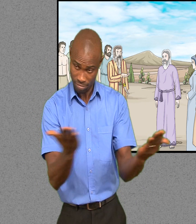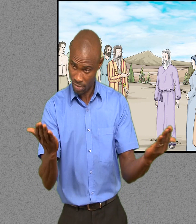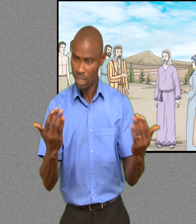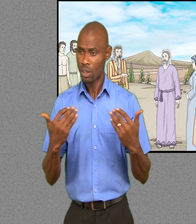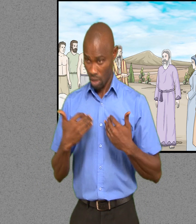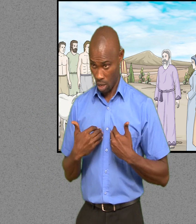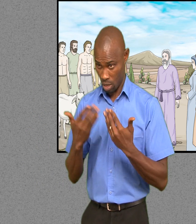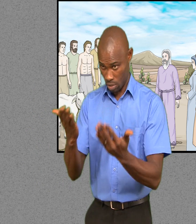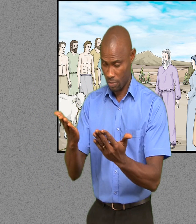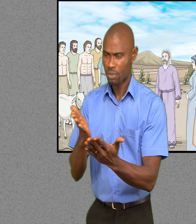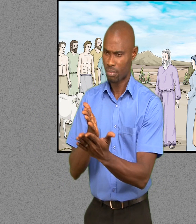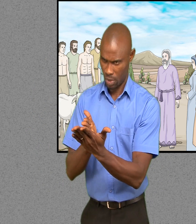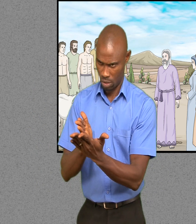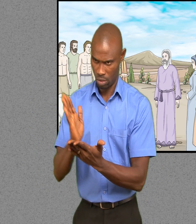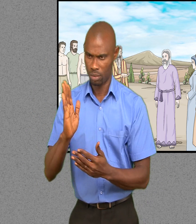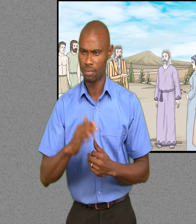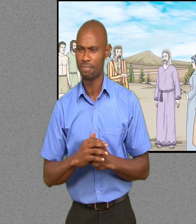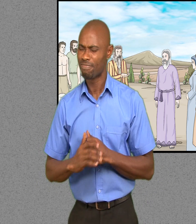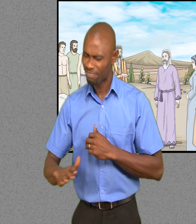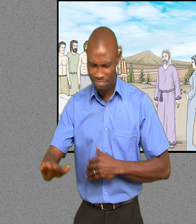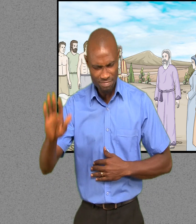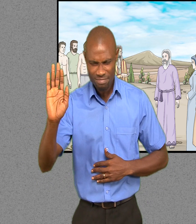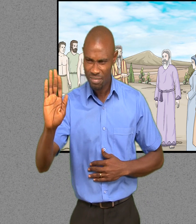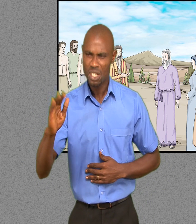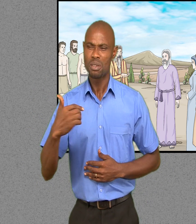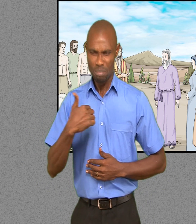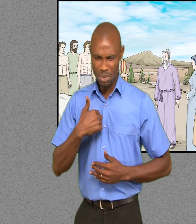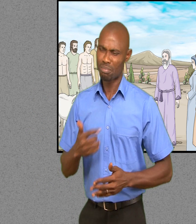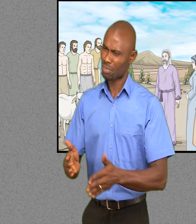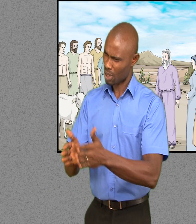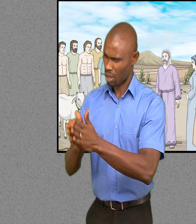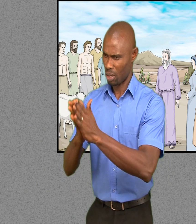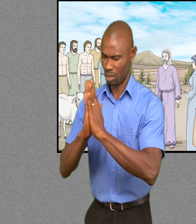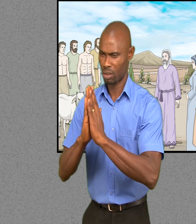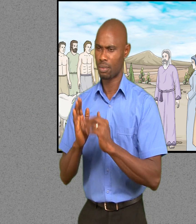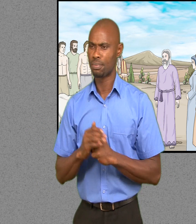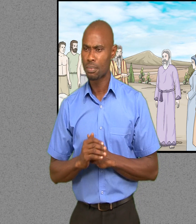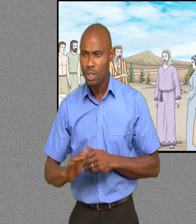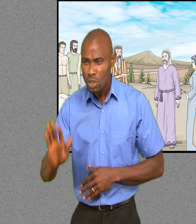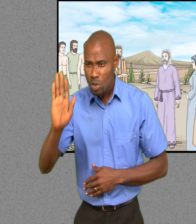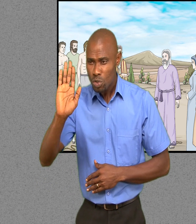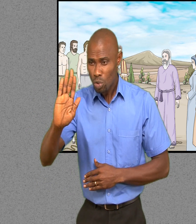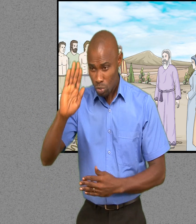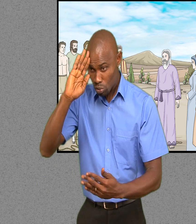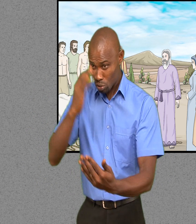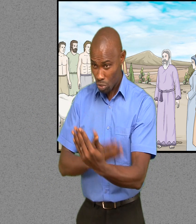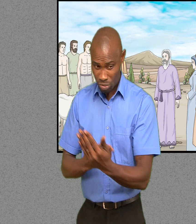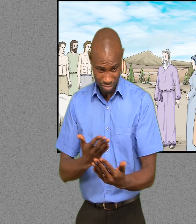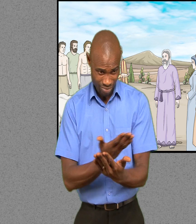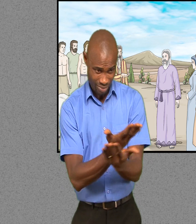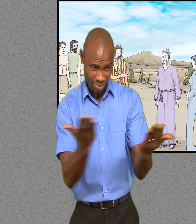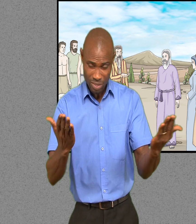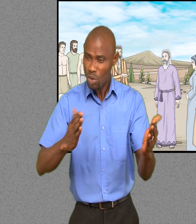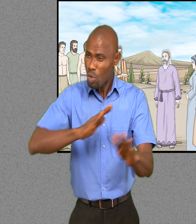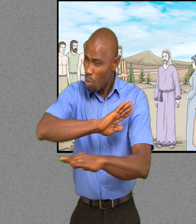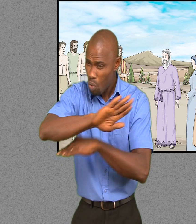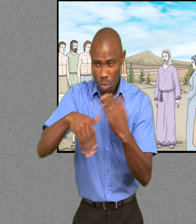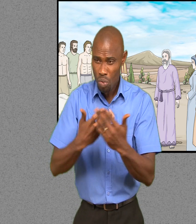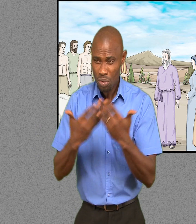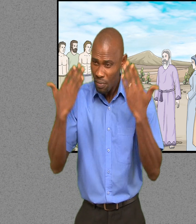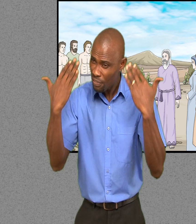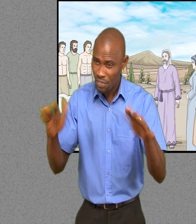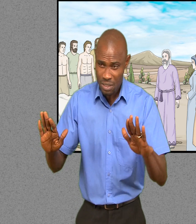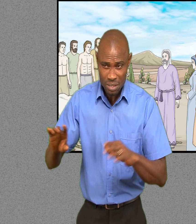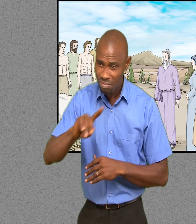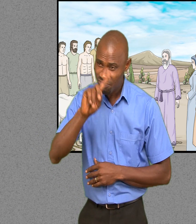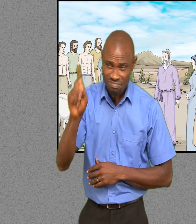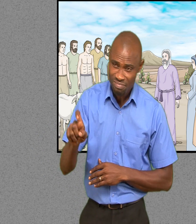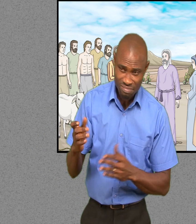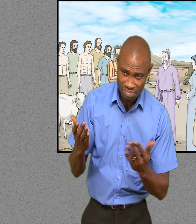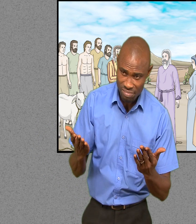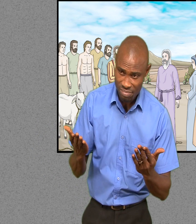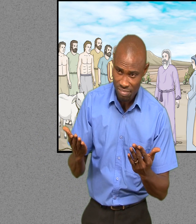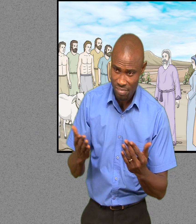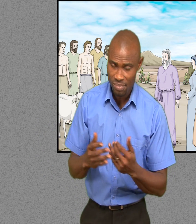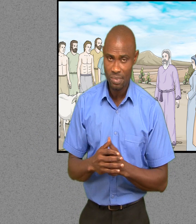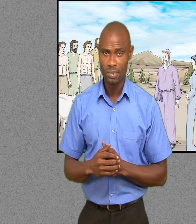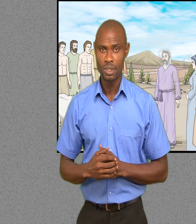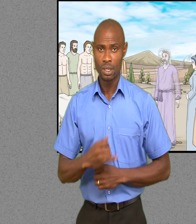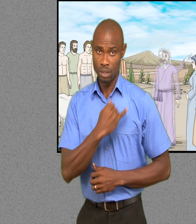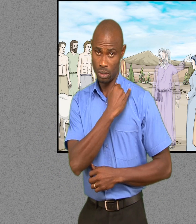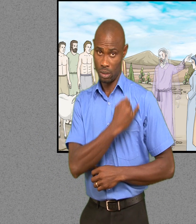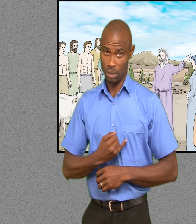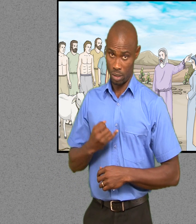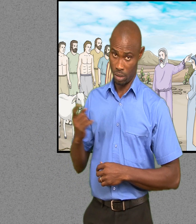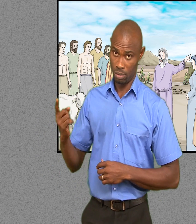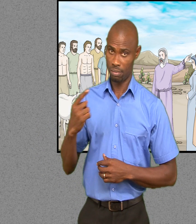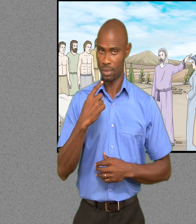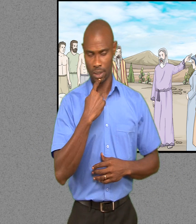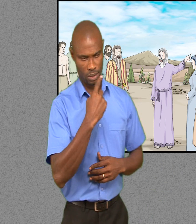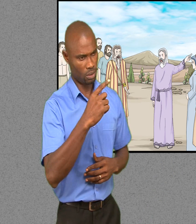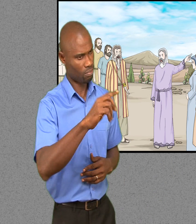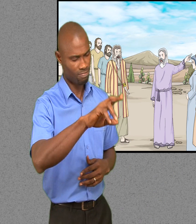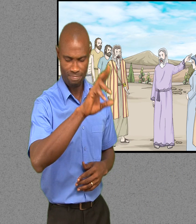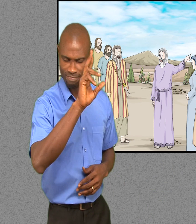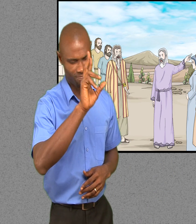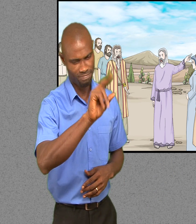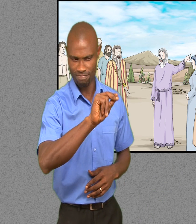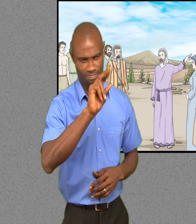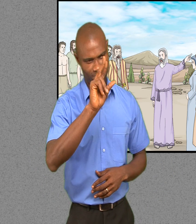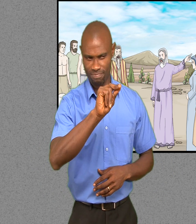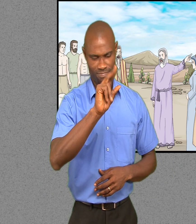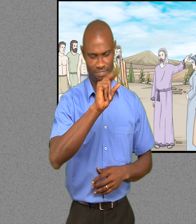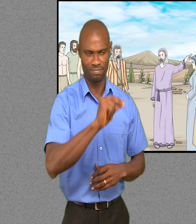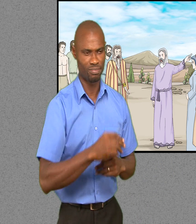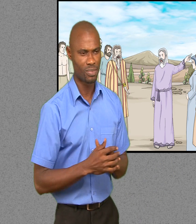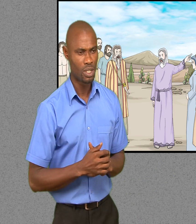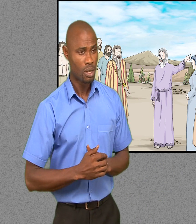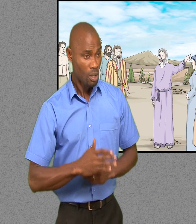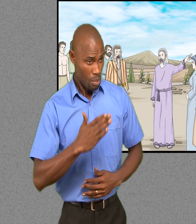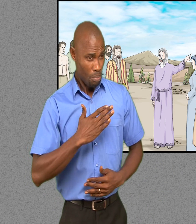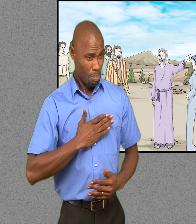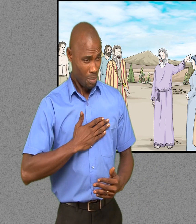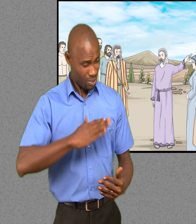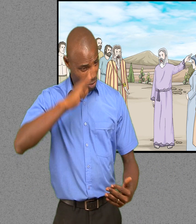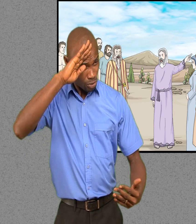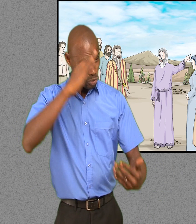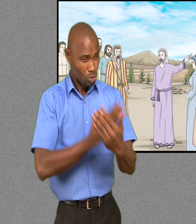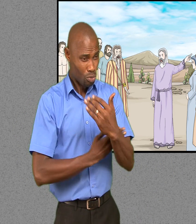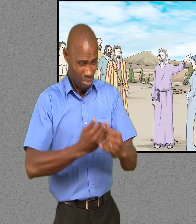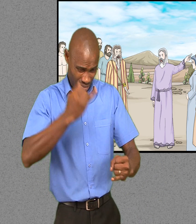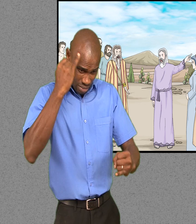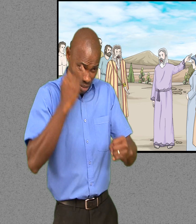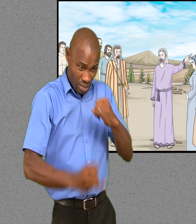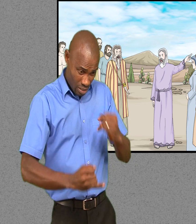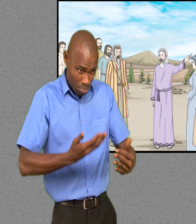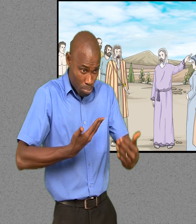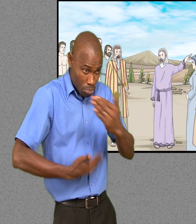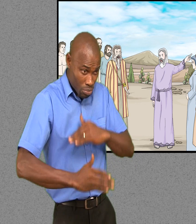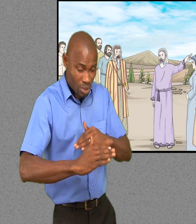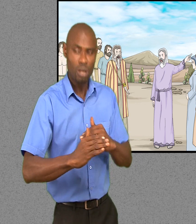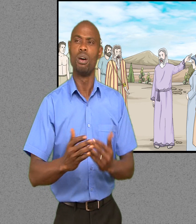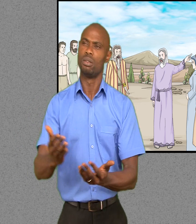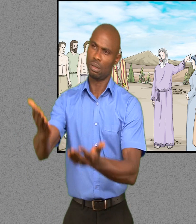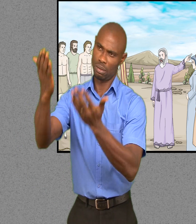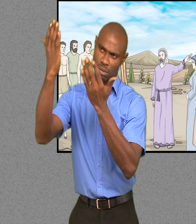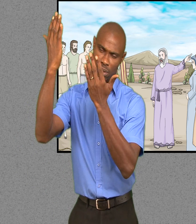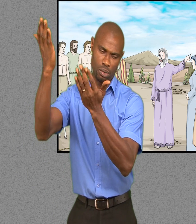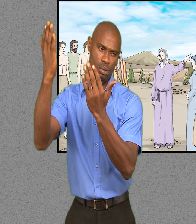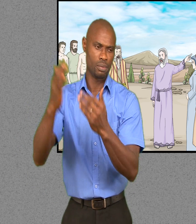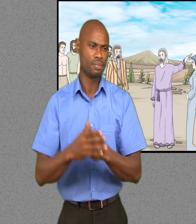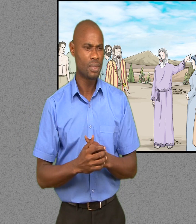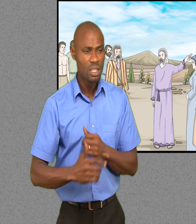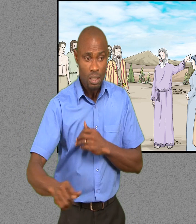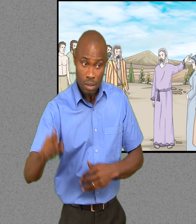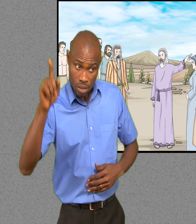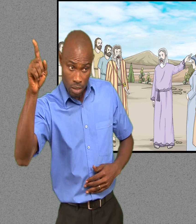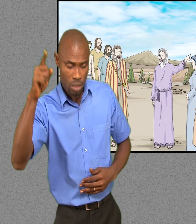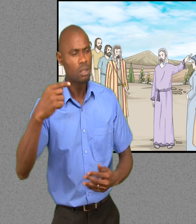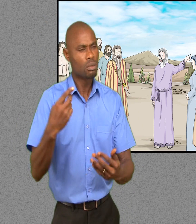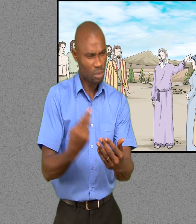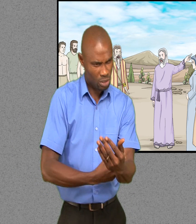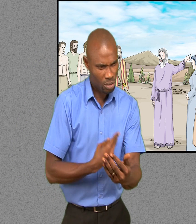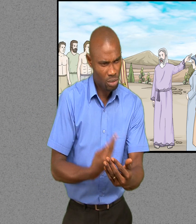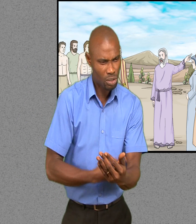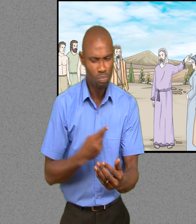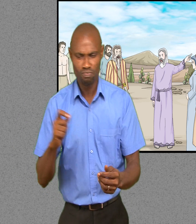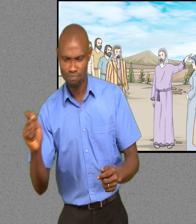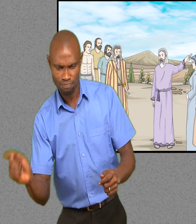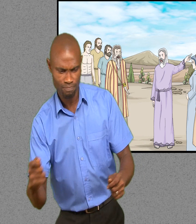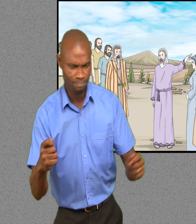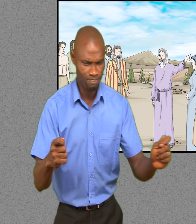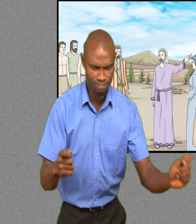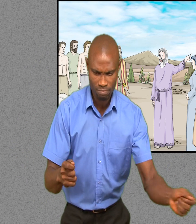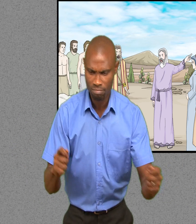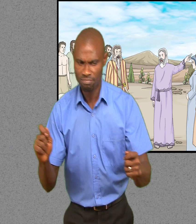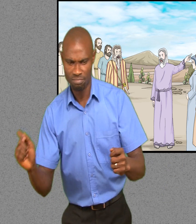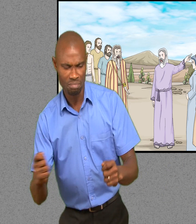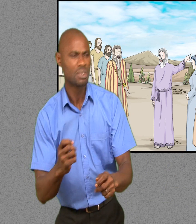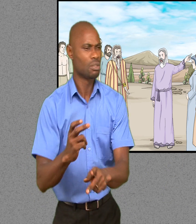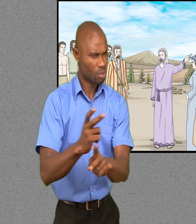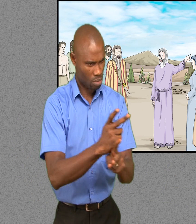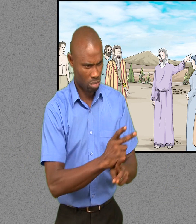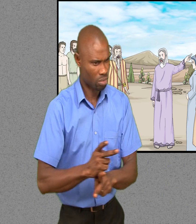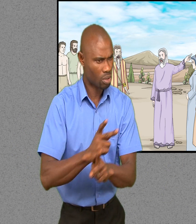And Samuel asked him, “Are these all the sons you have?”